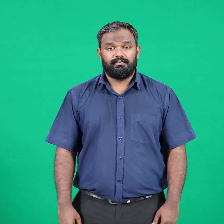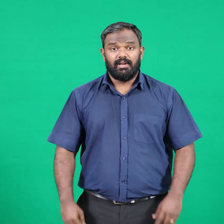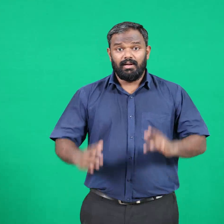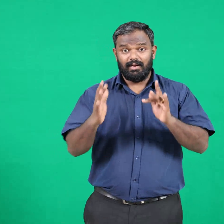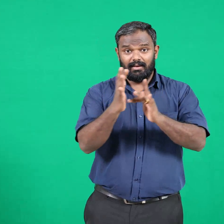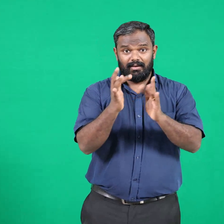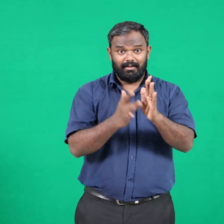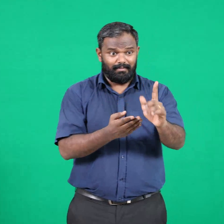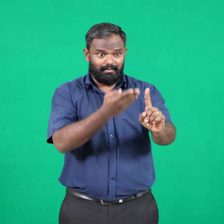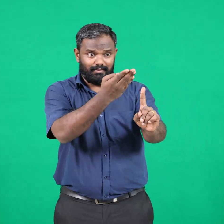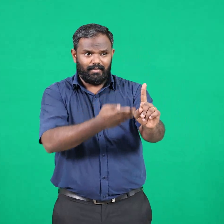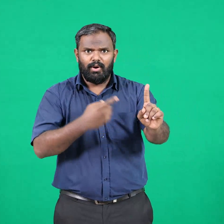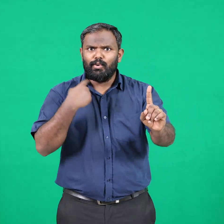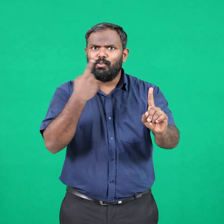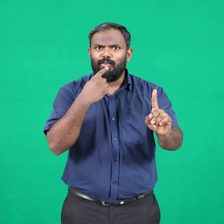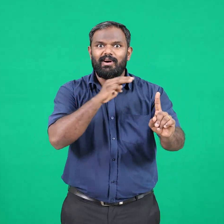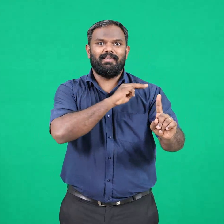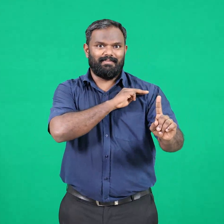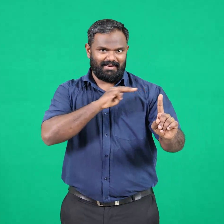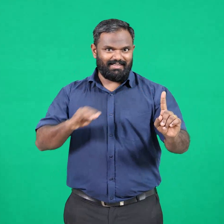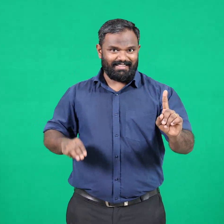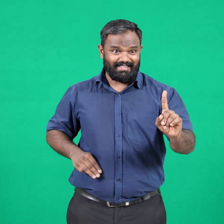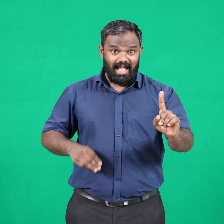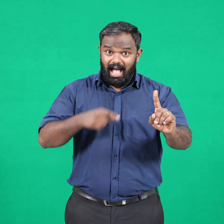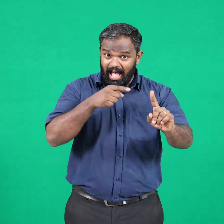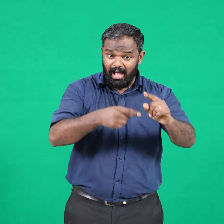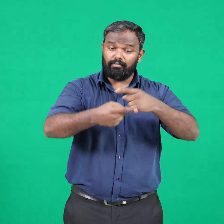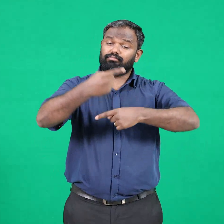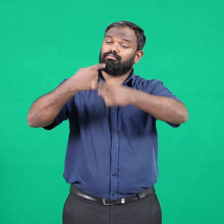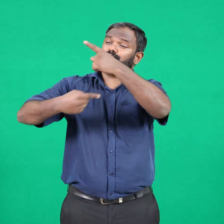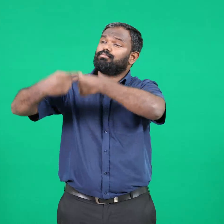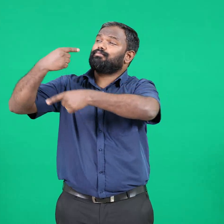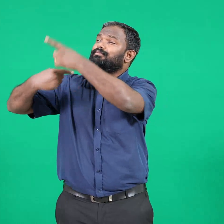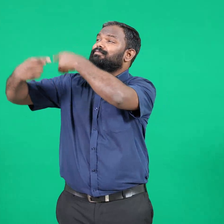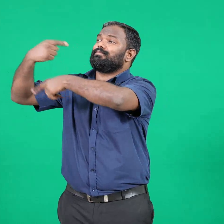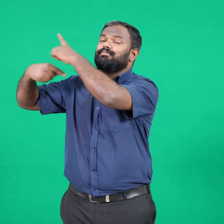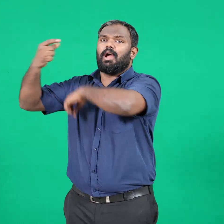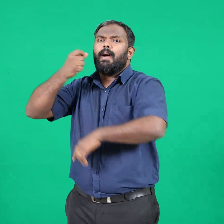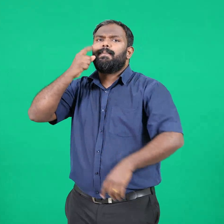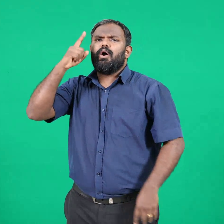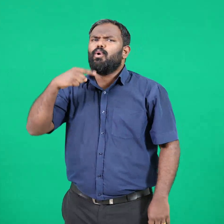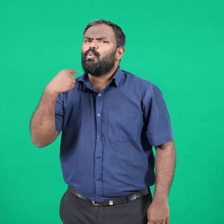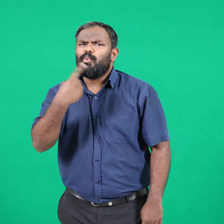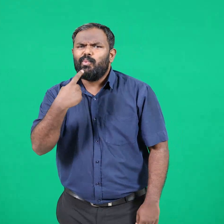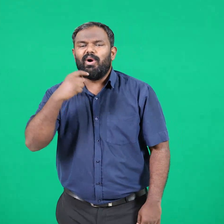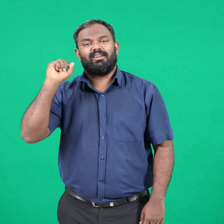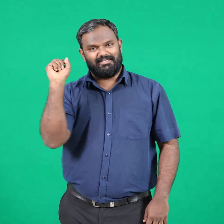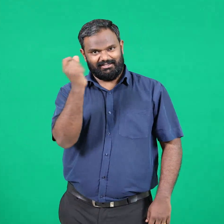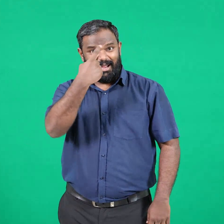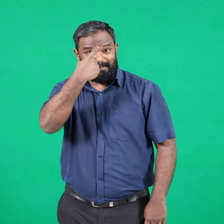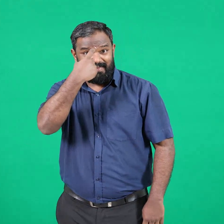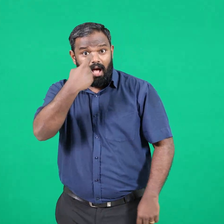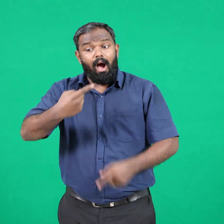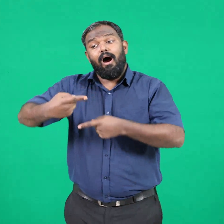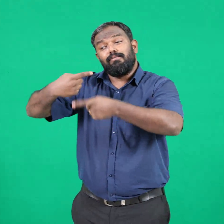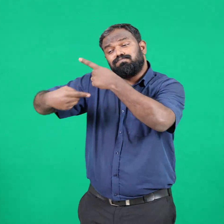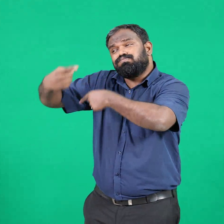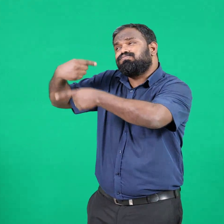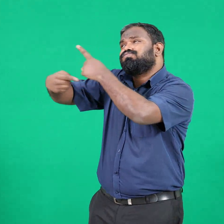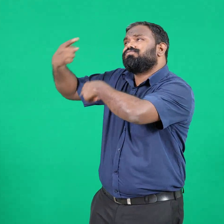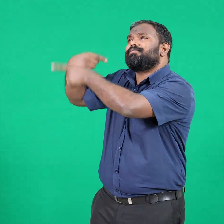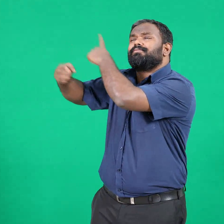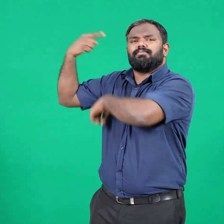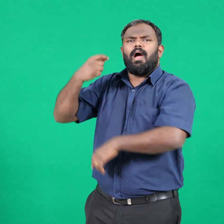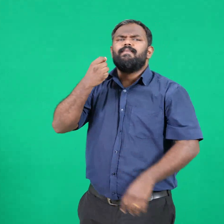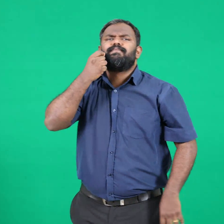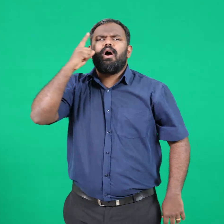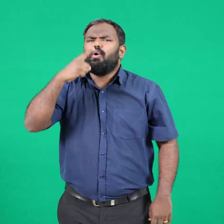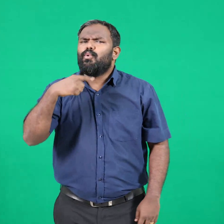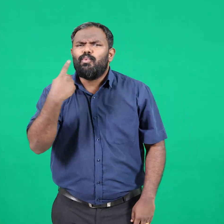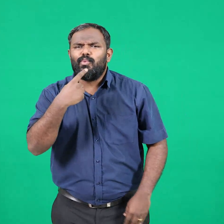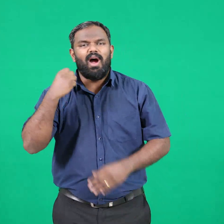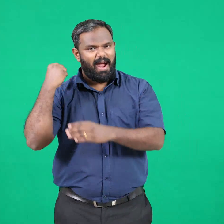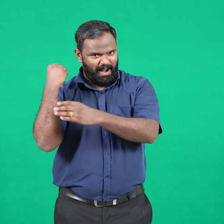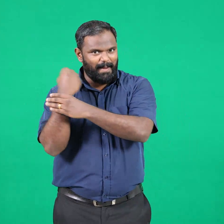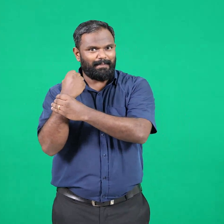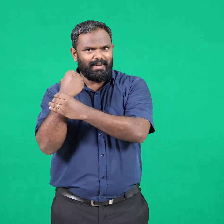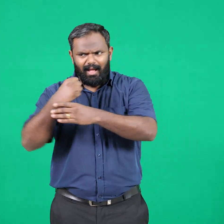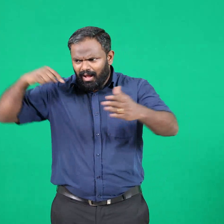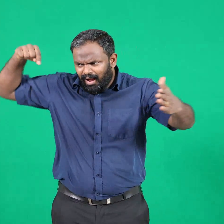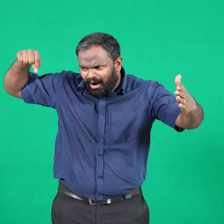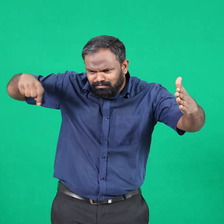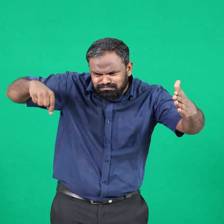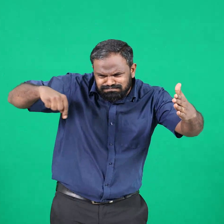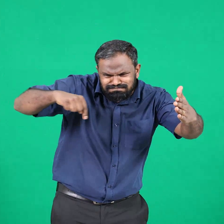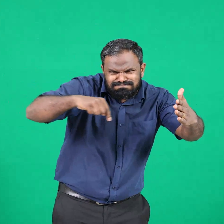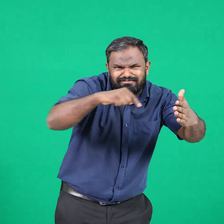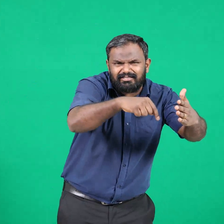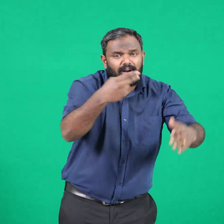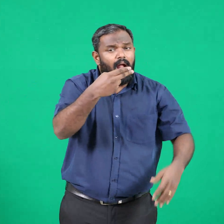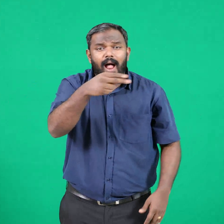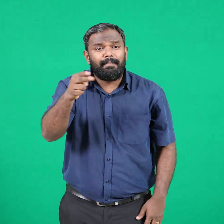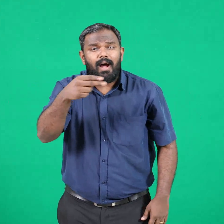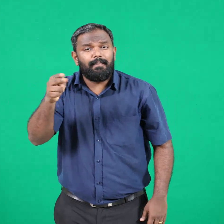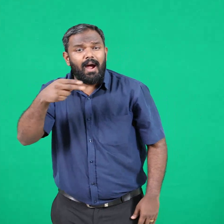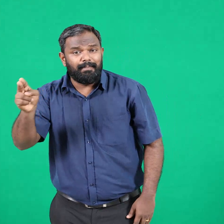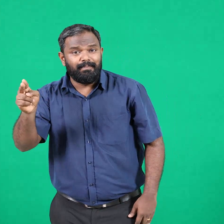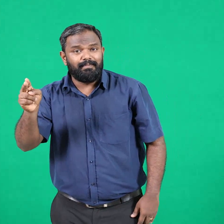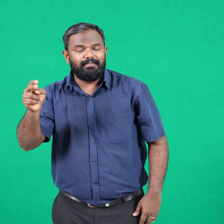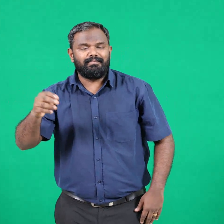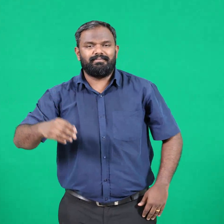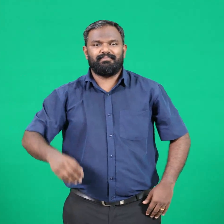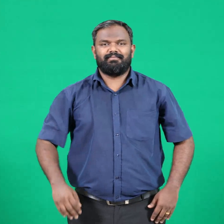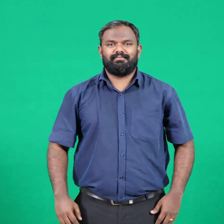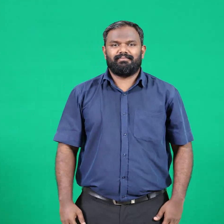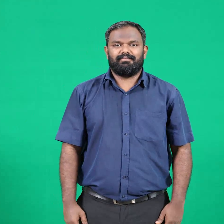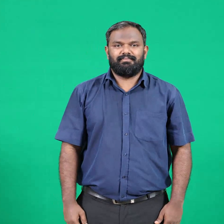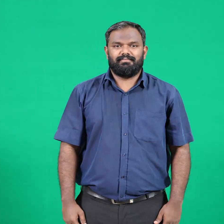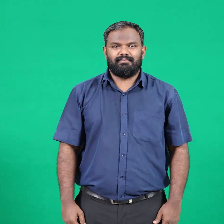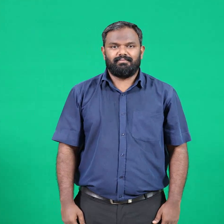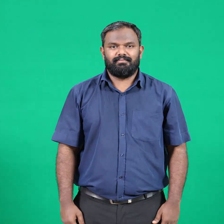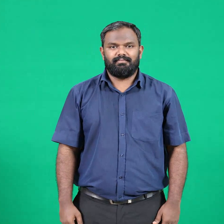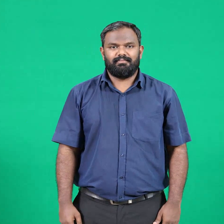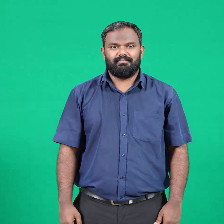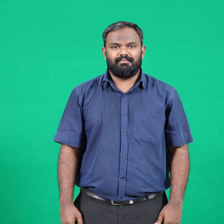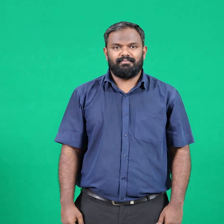This is the record of the genealogy of Jesus Christ, the son of David, the son of Abraham: